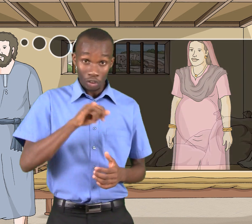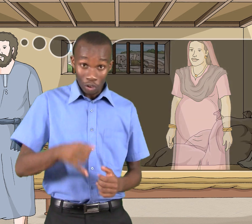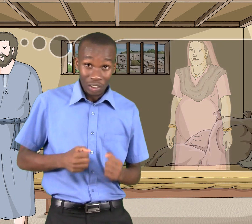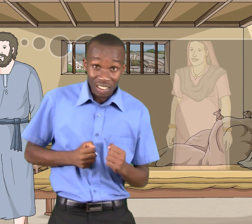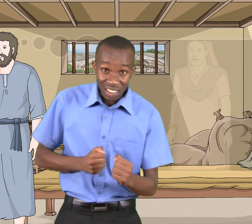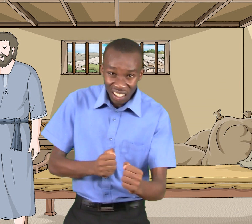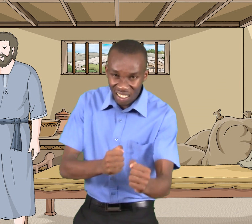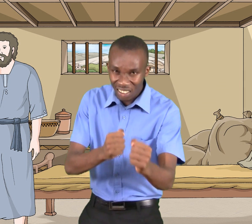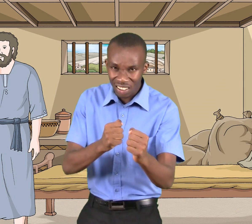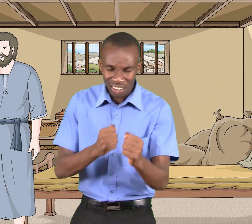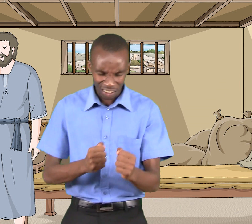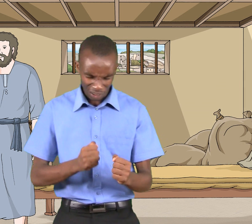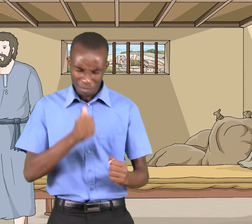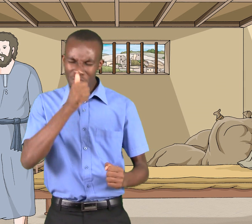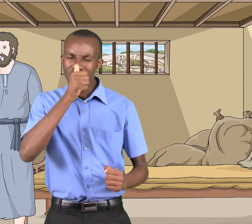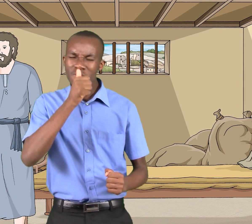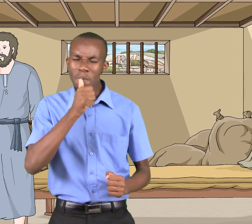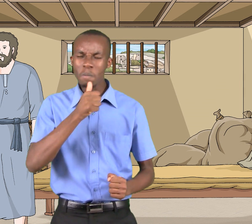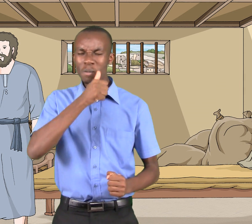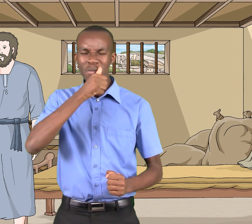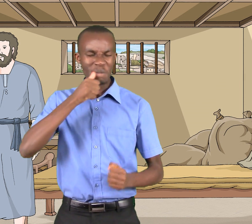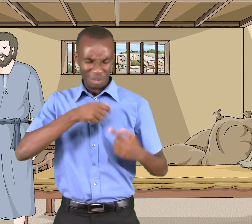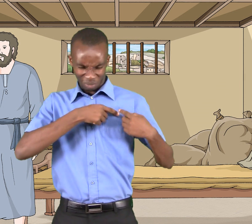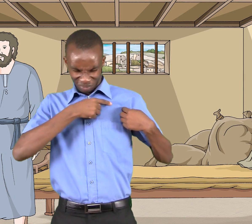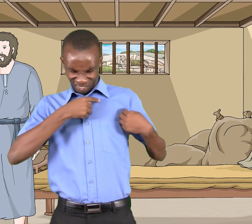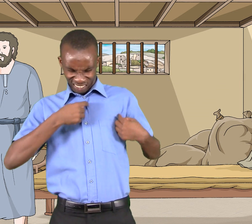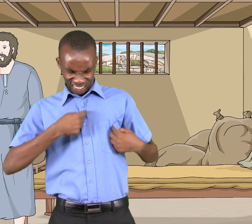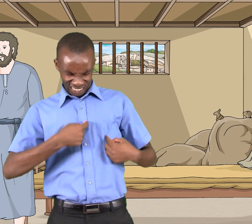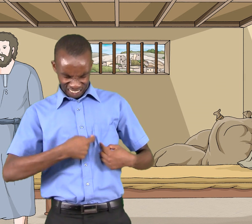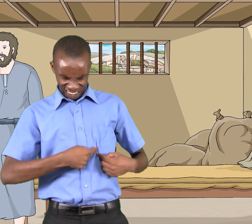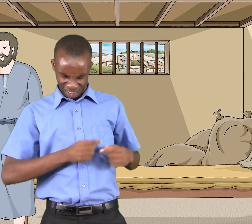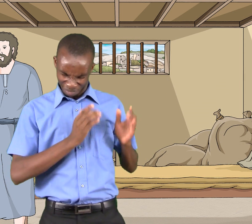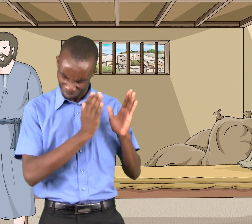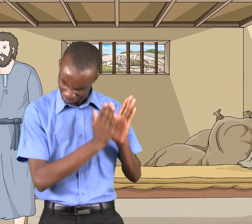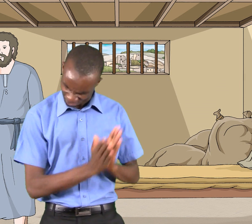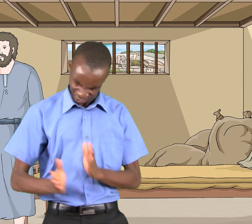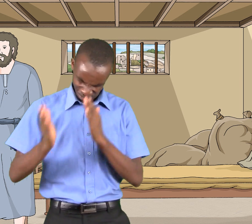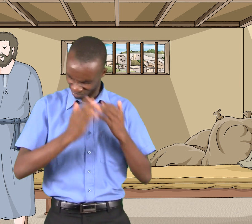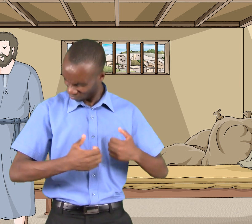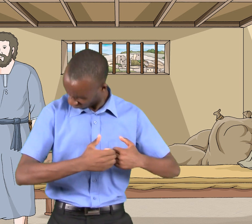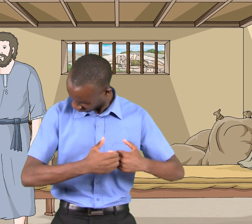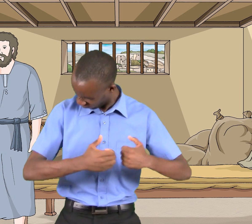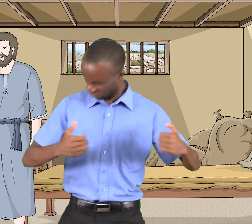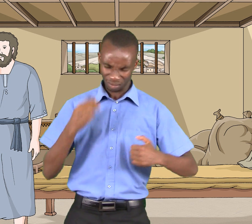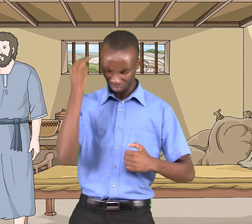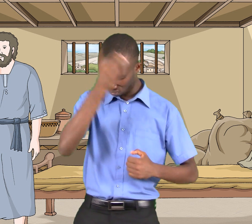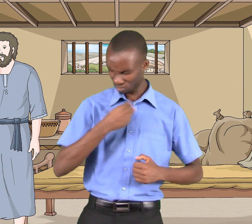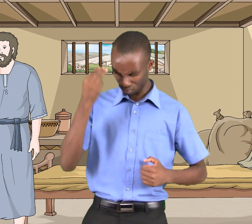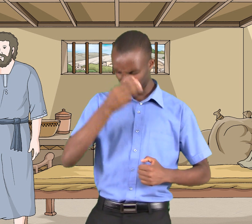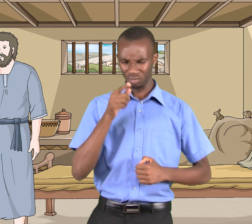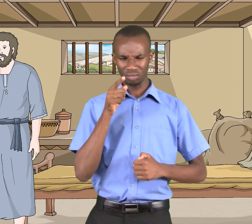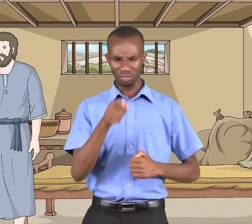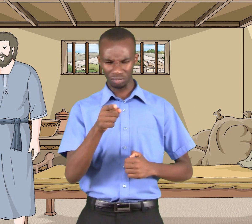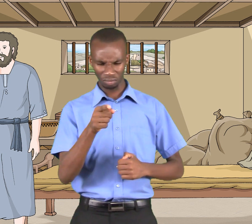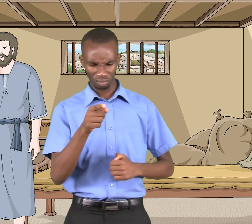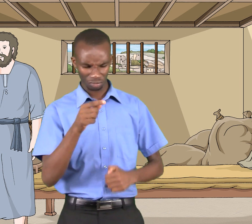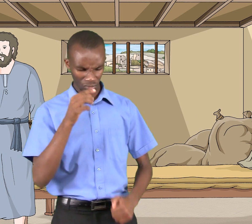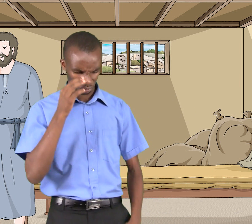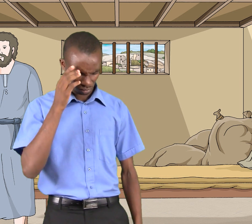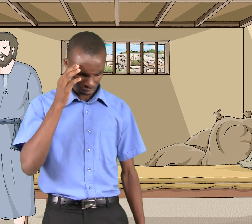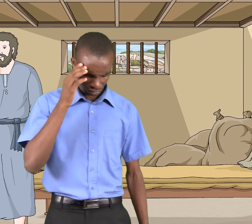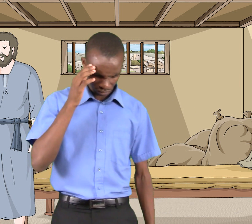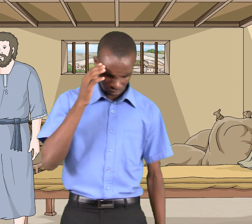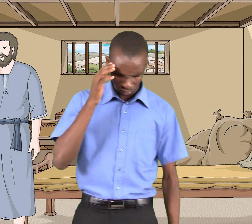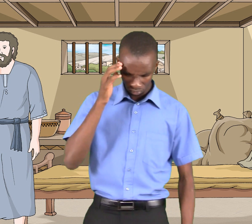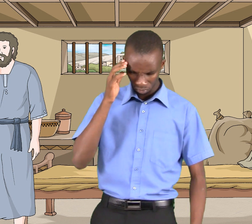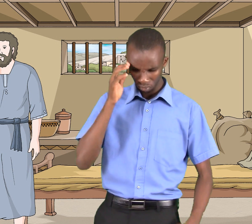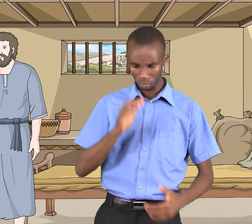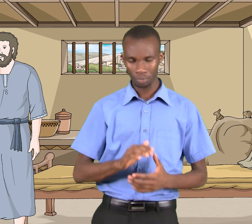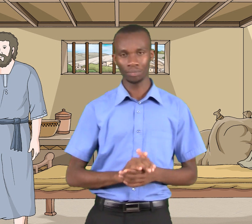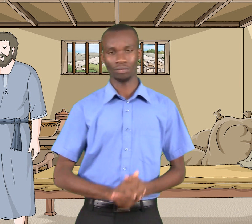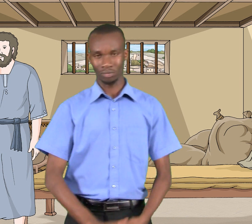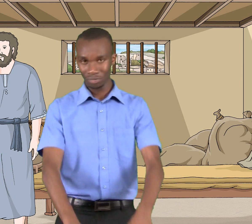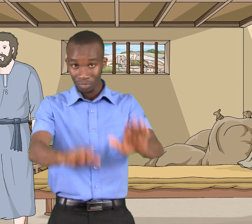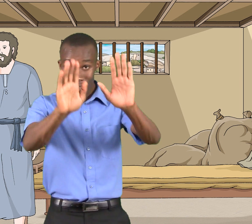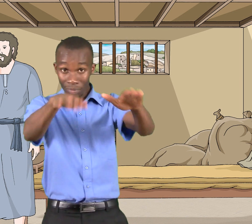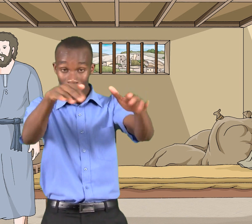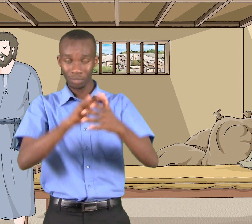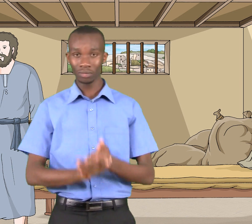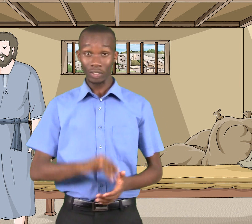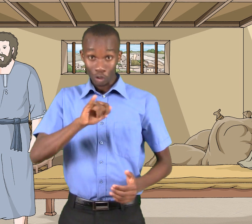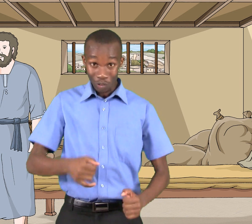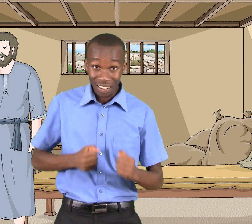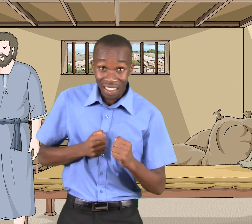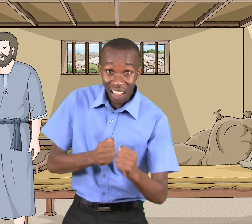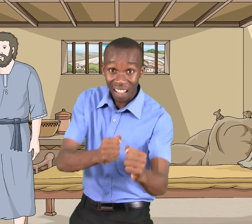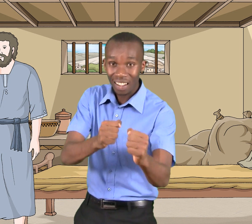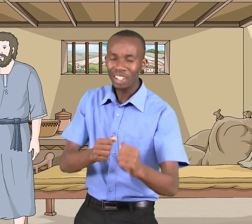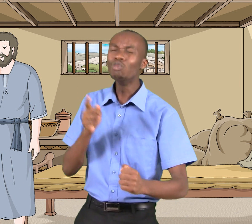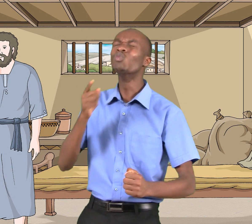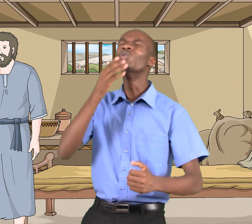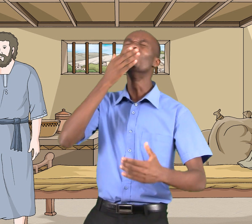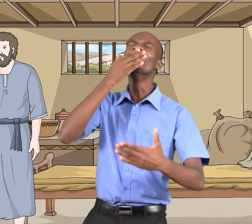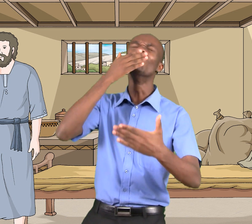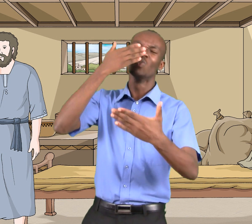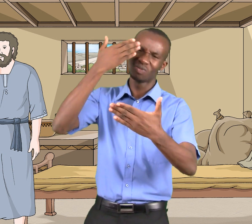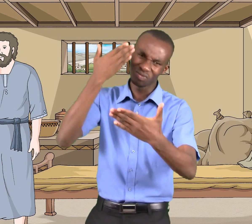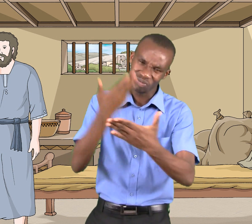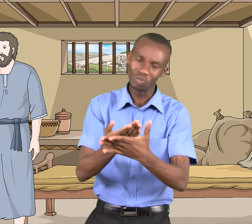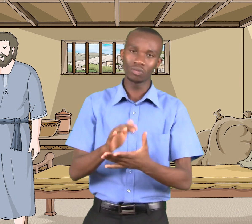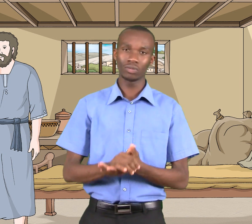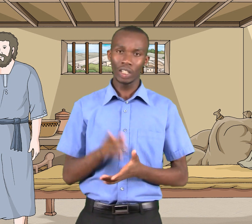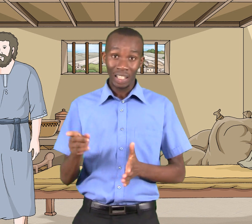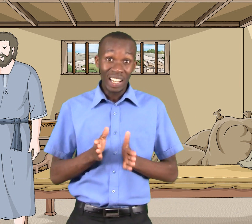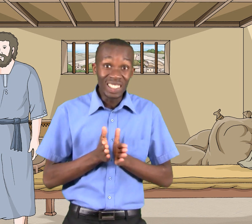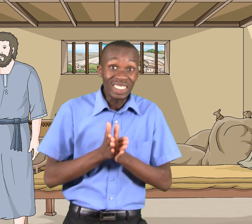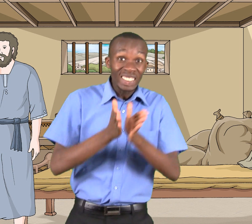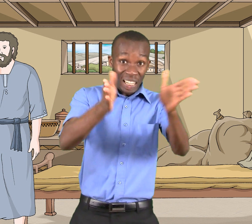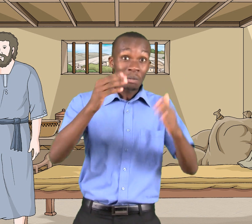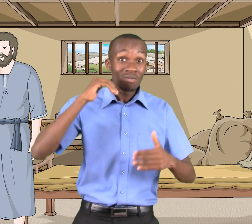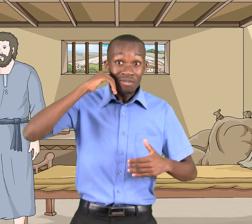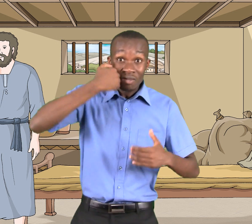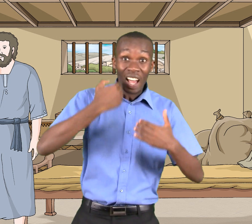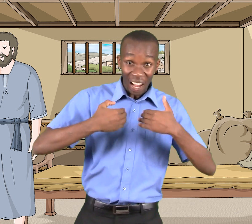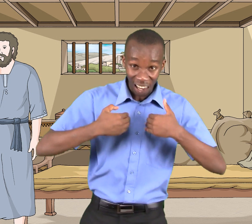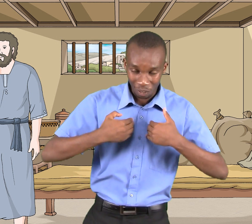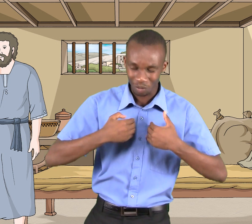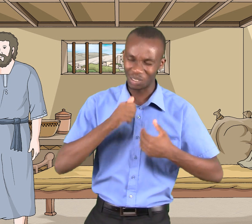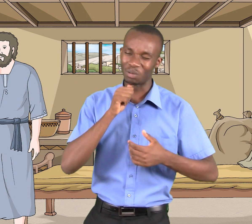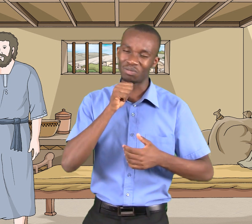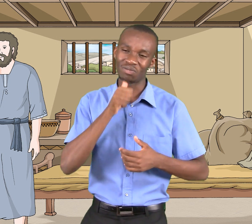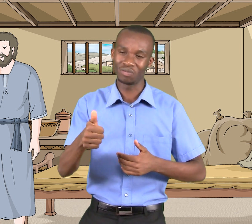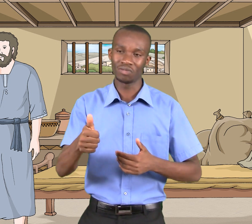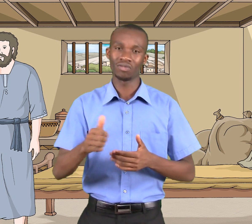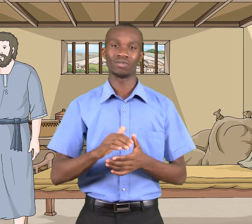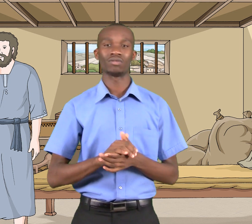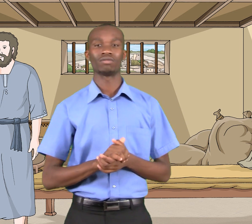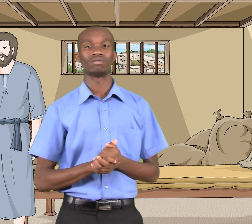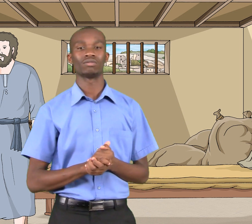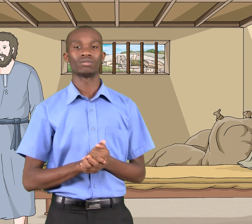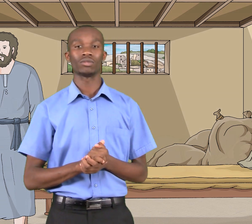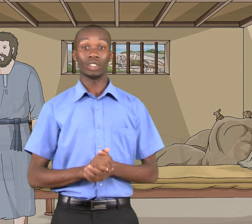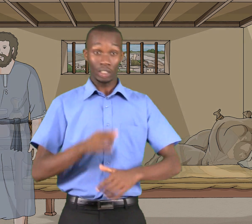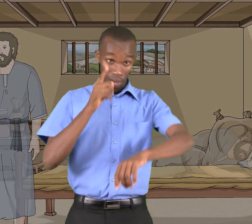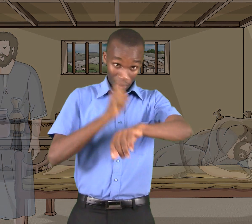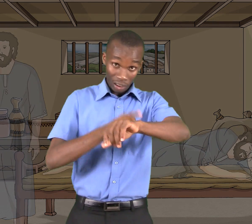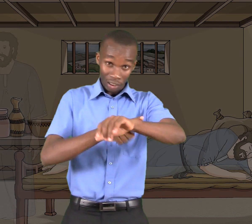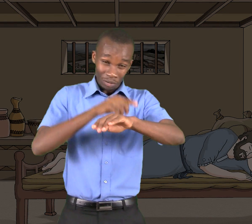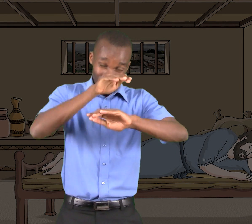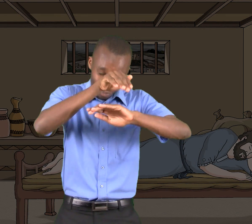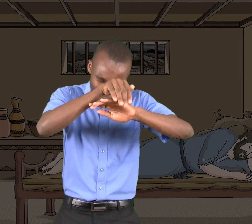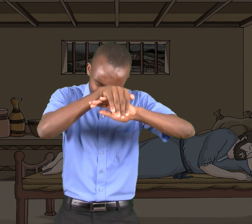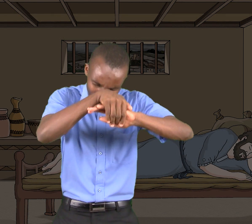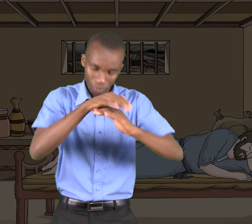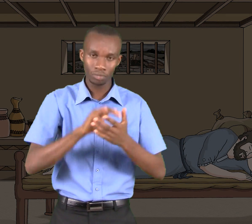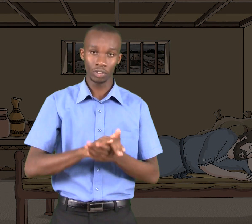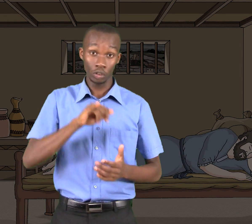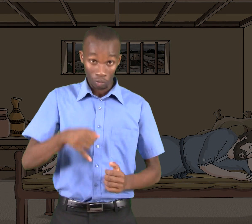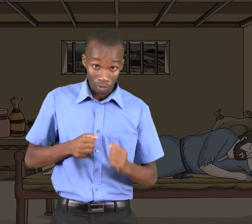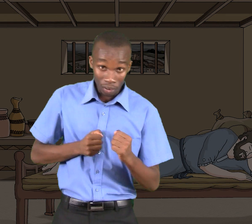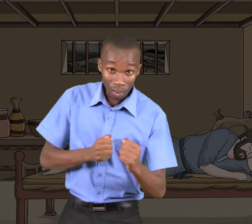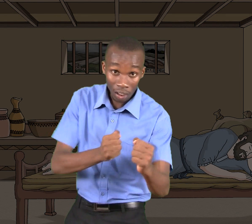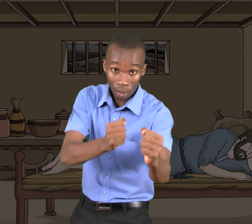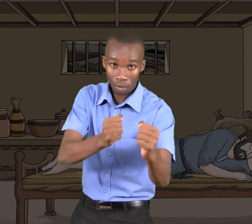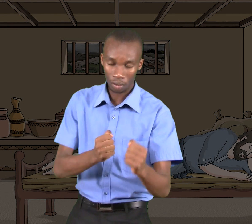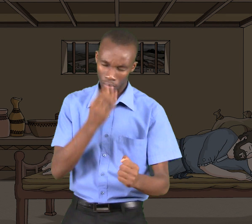Because Joseph her husband was a righteous man and was unwilling to disgrace her publicly, he resolved to divorce her quietly.